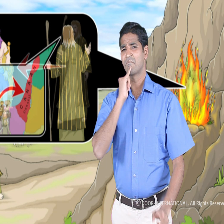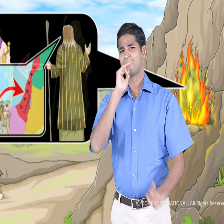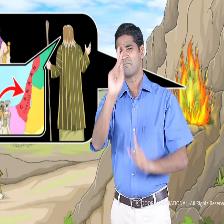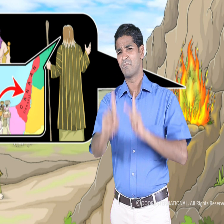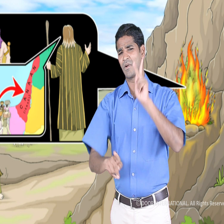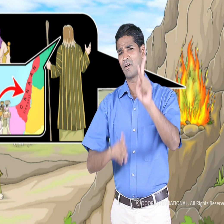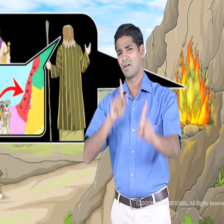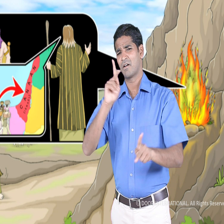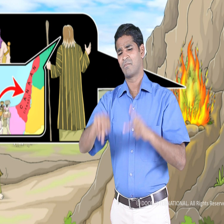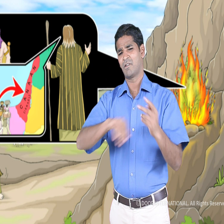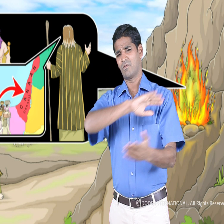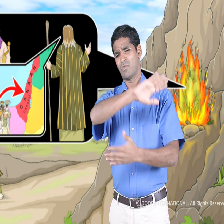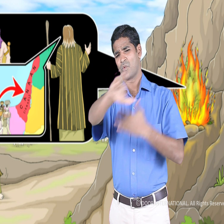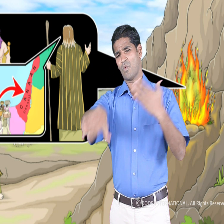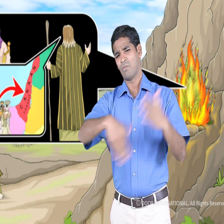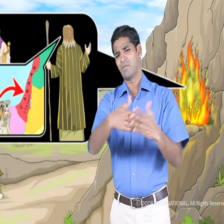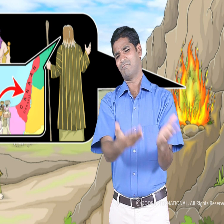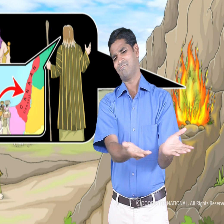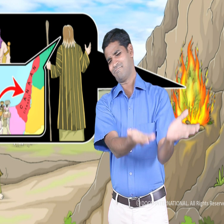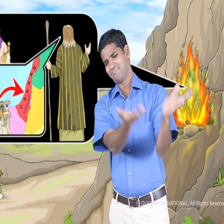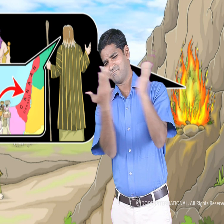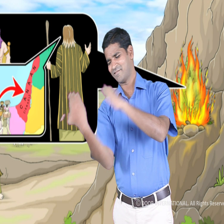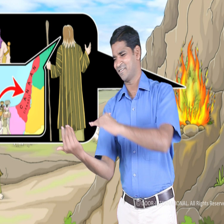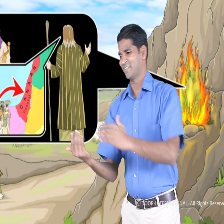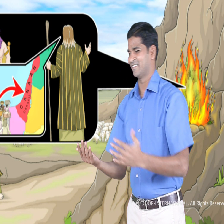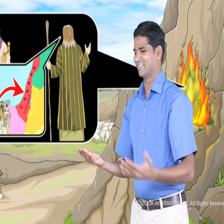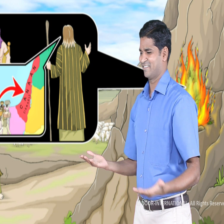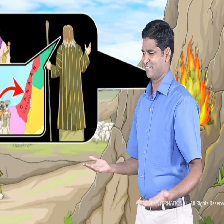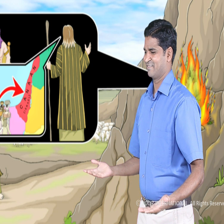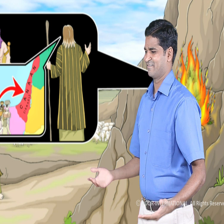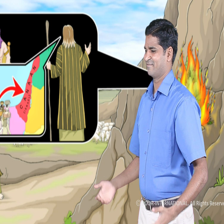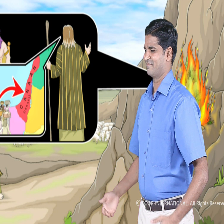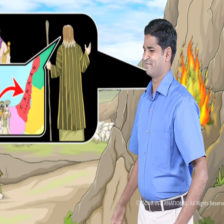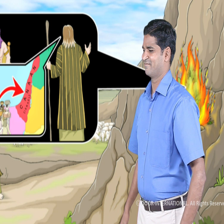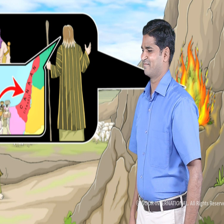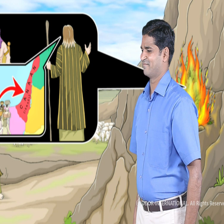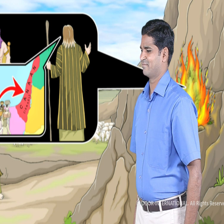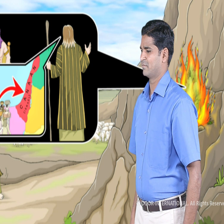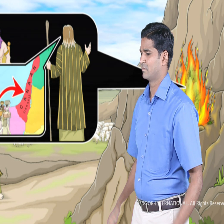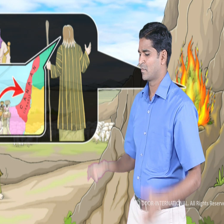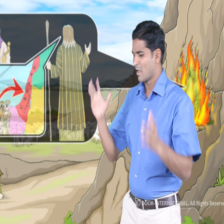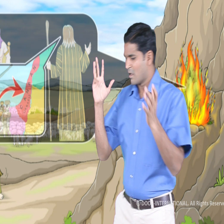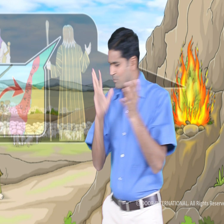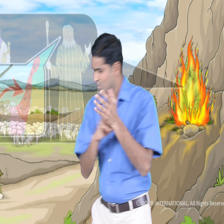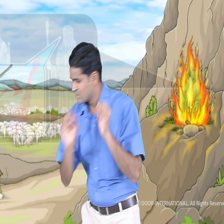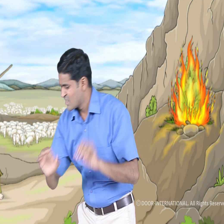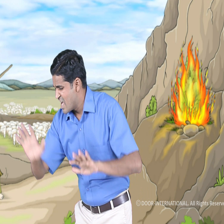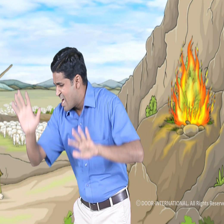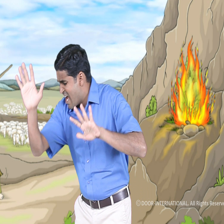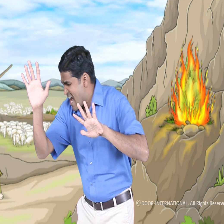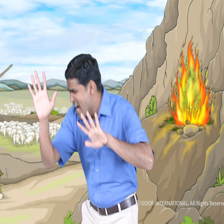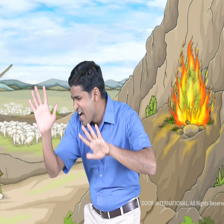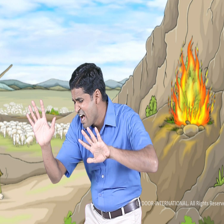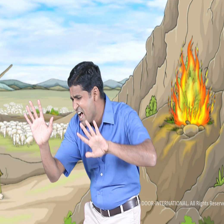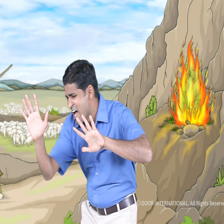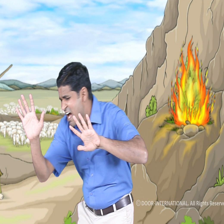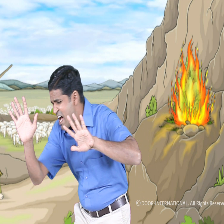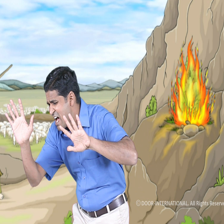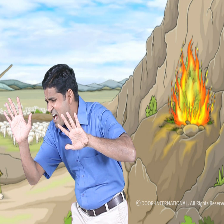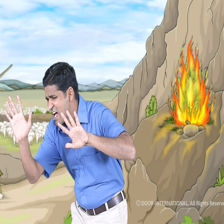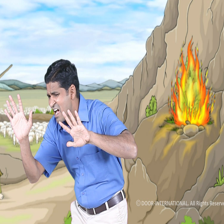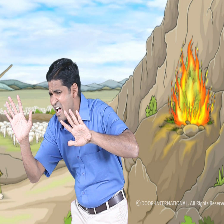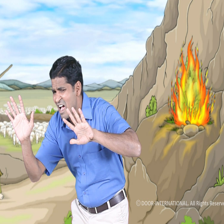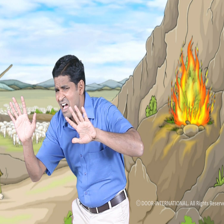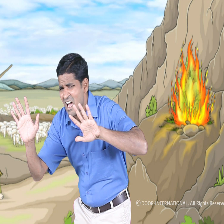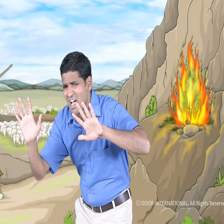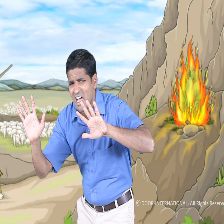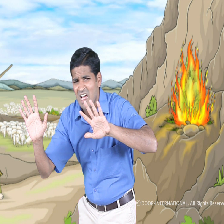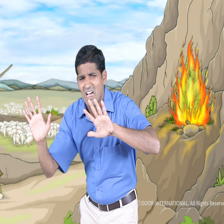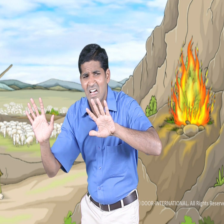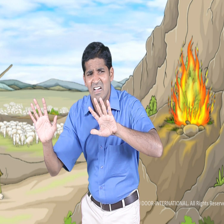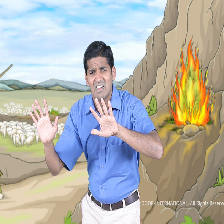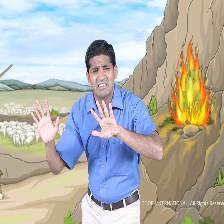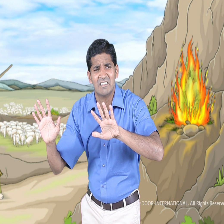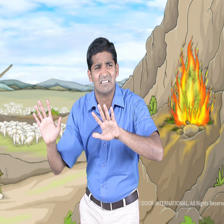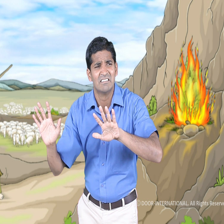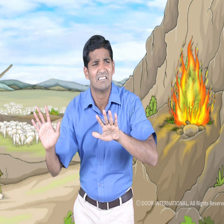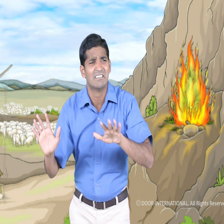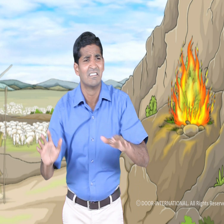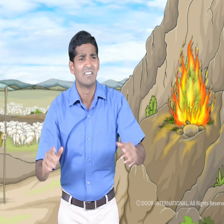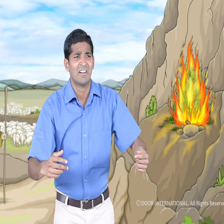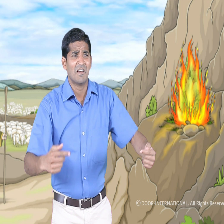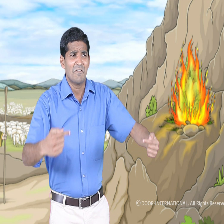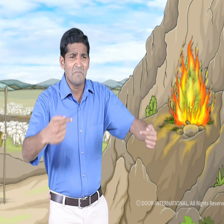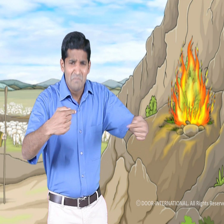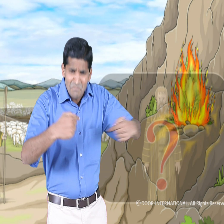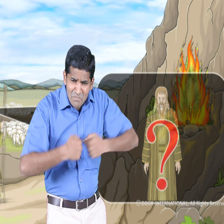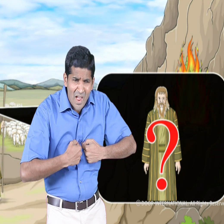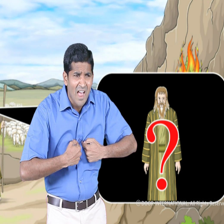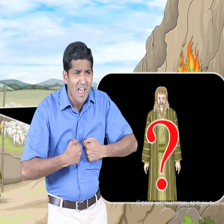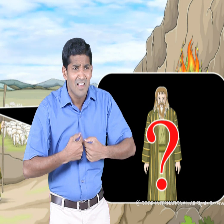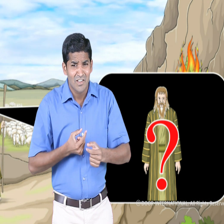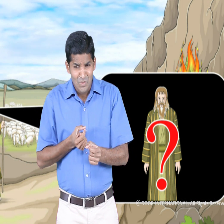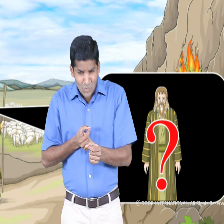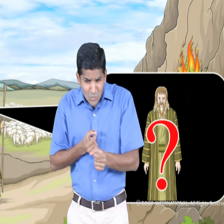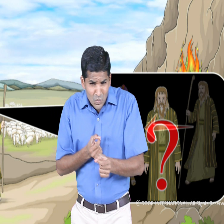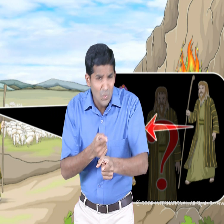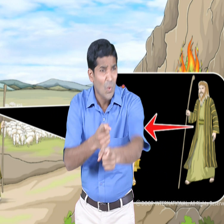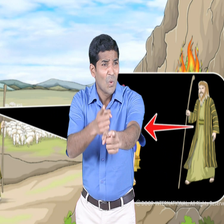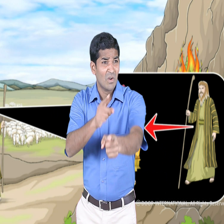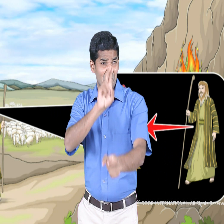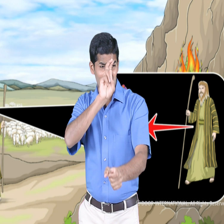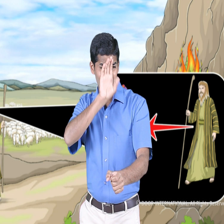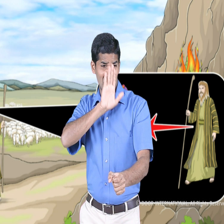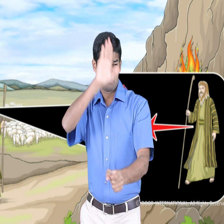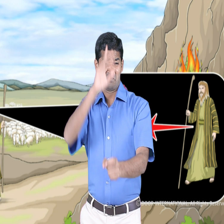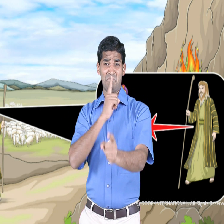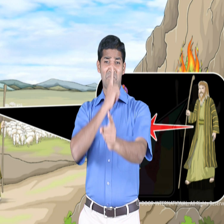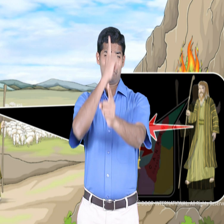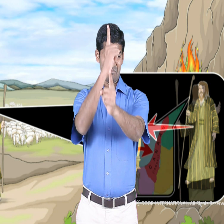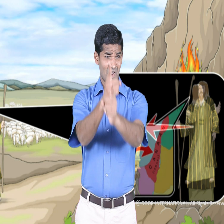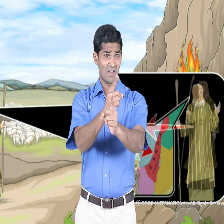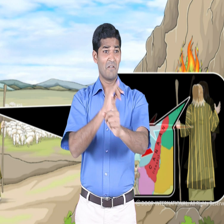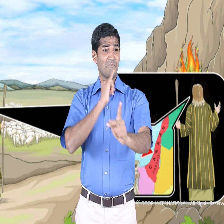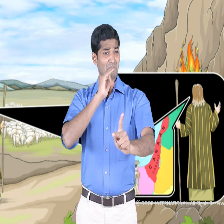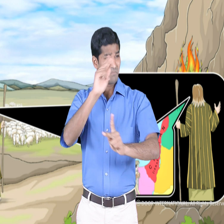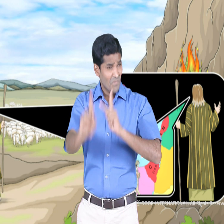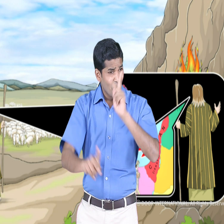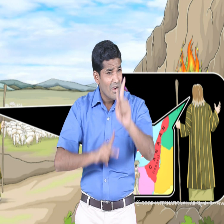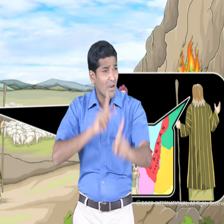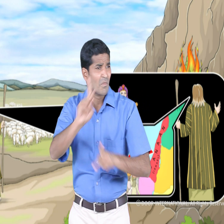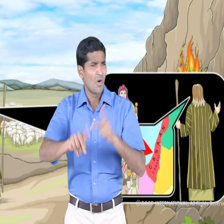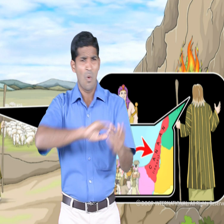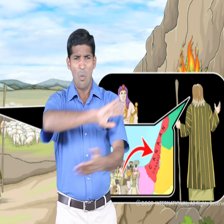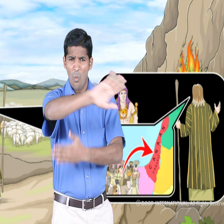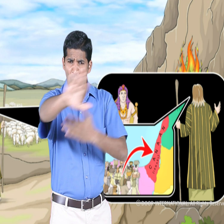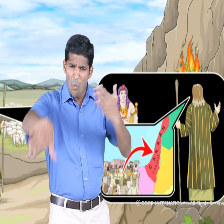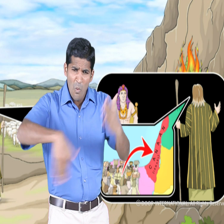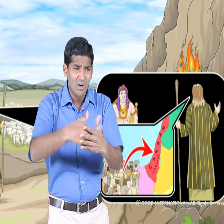I am sending you to Pharaoh to bring My people the Israelites out of Egypt.”